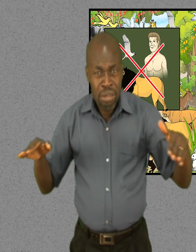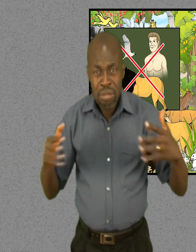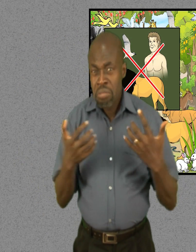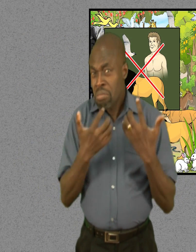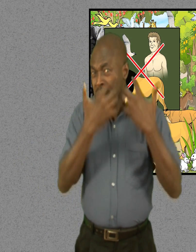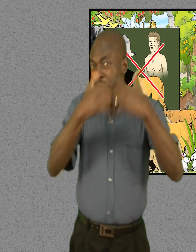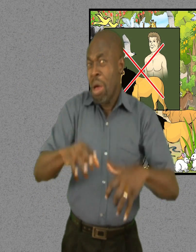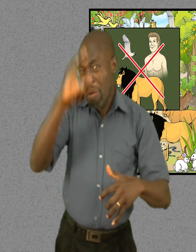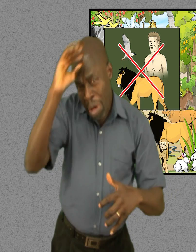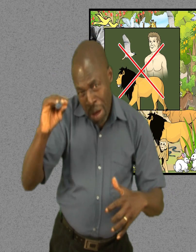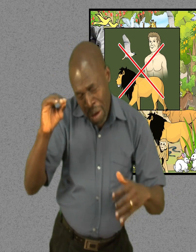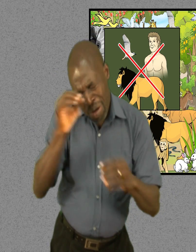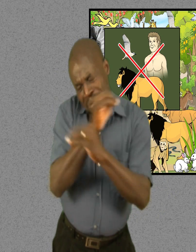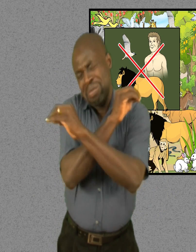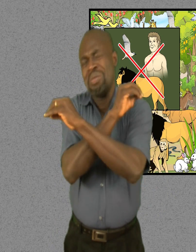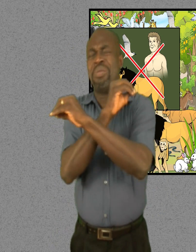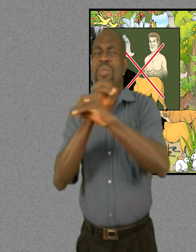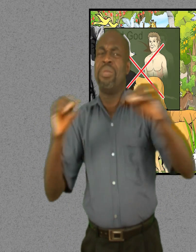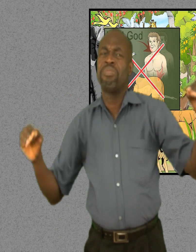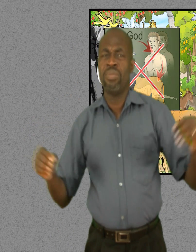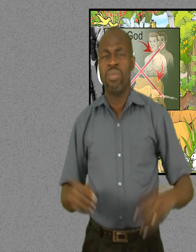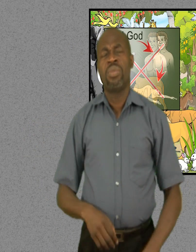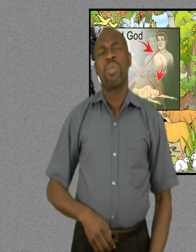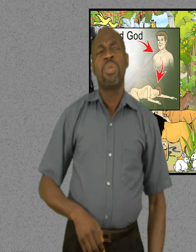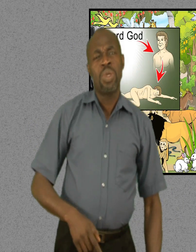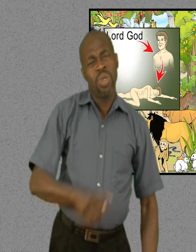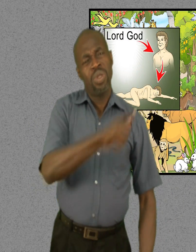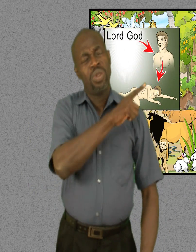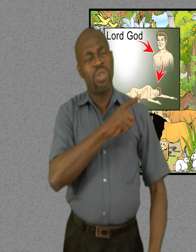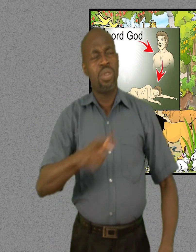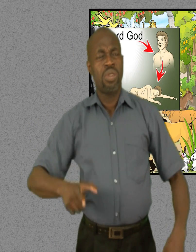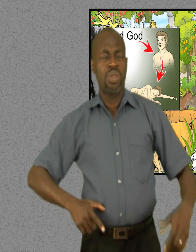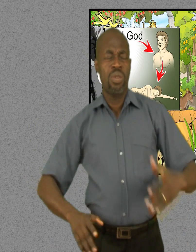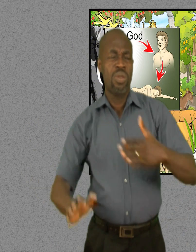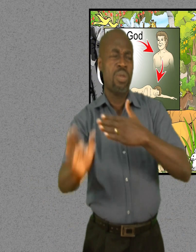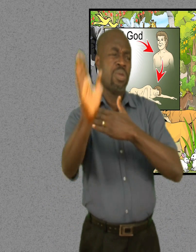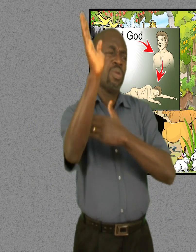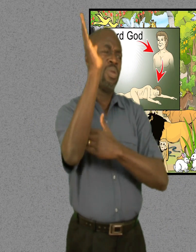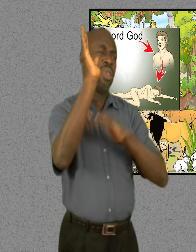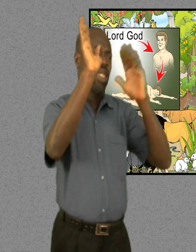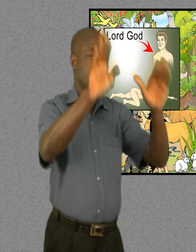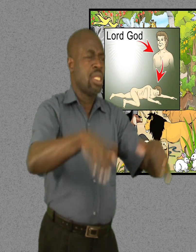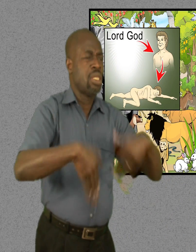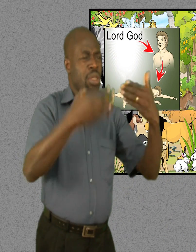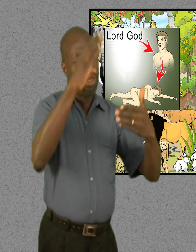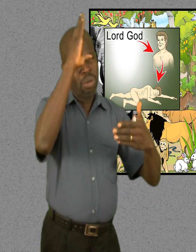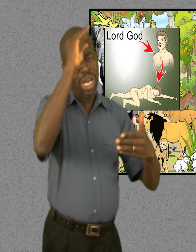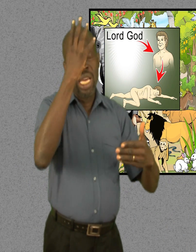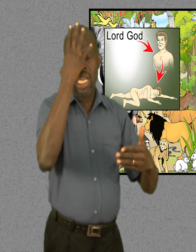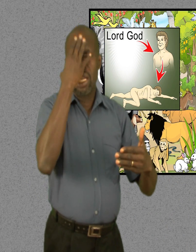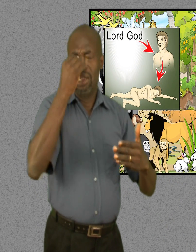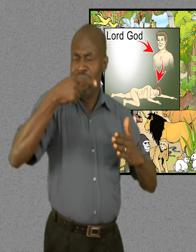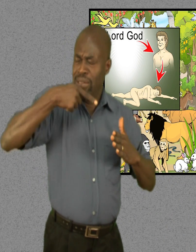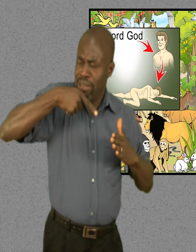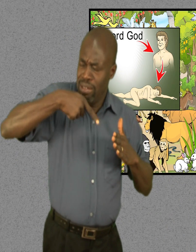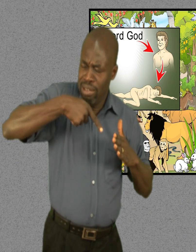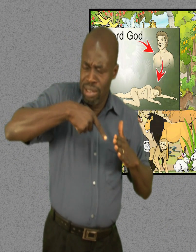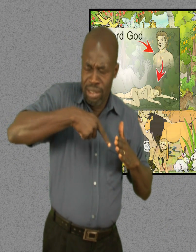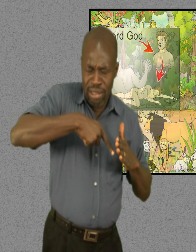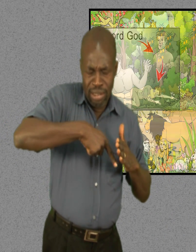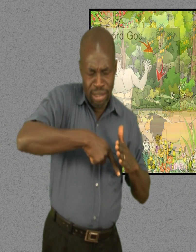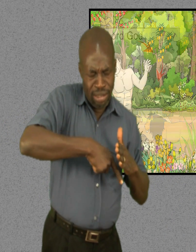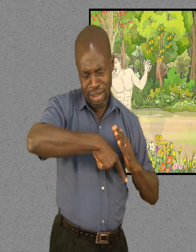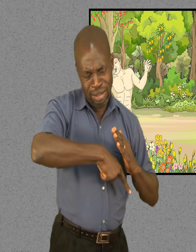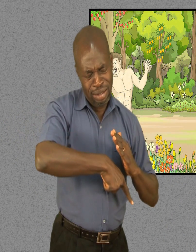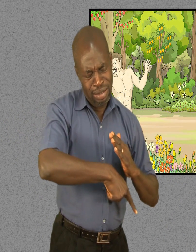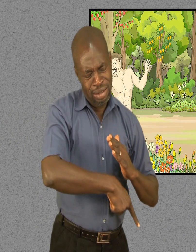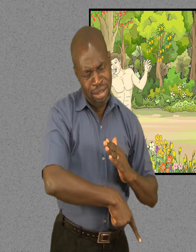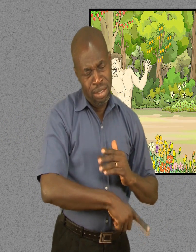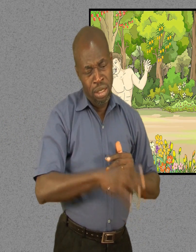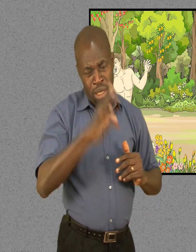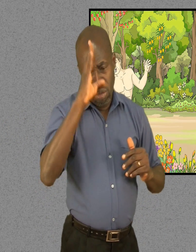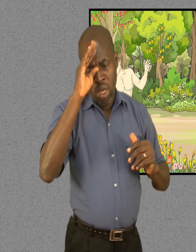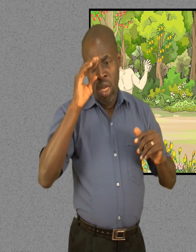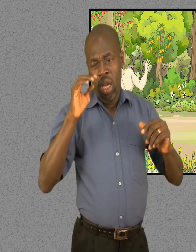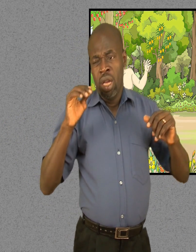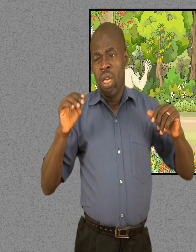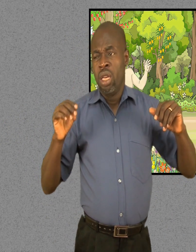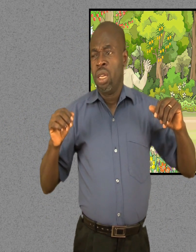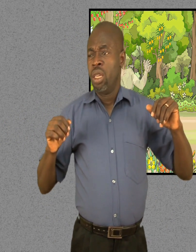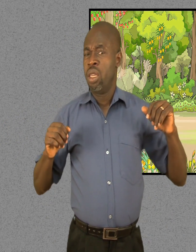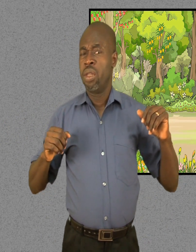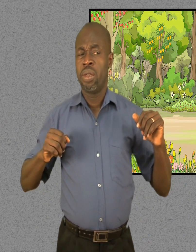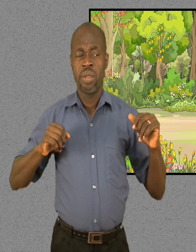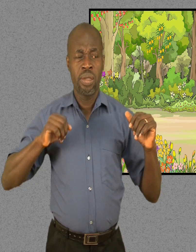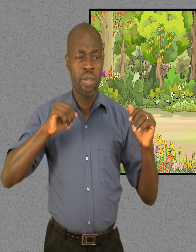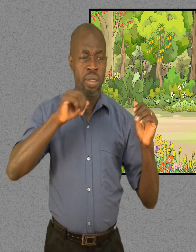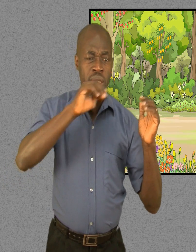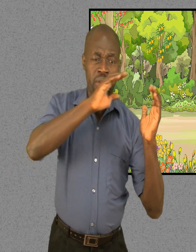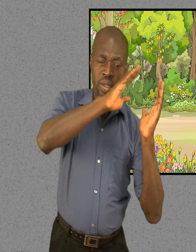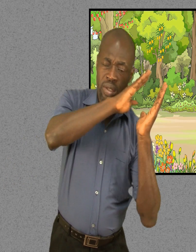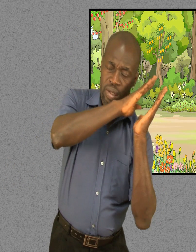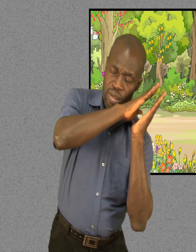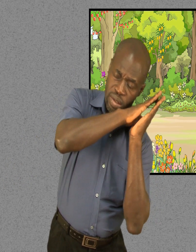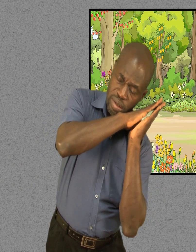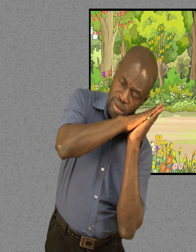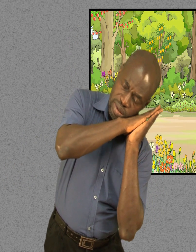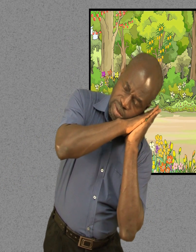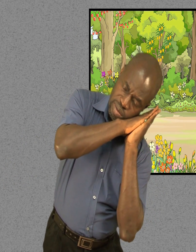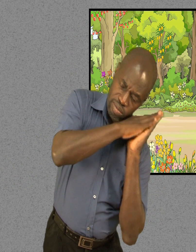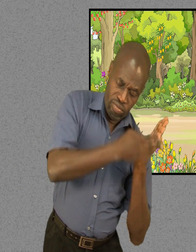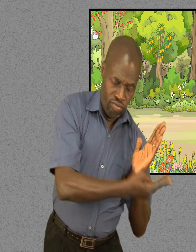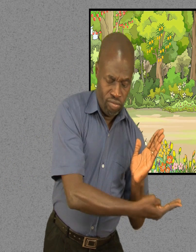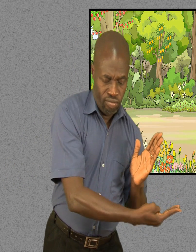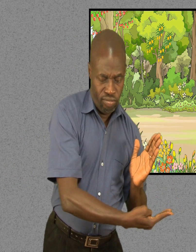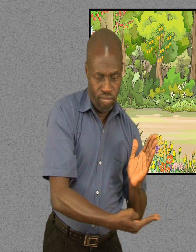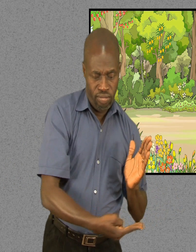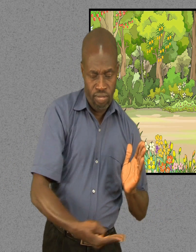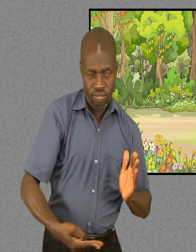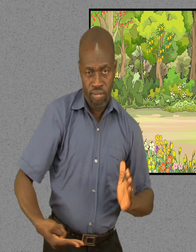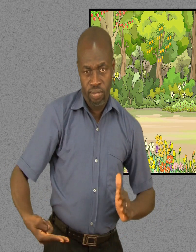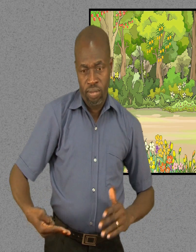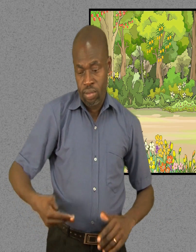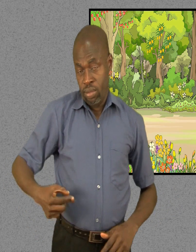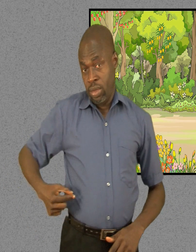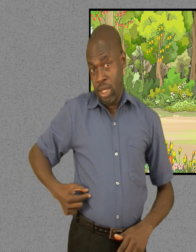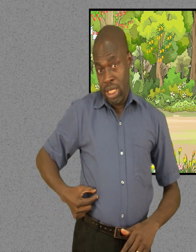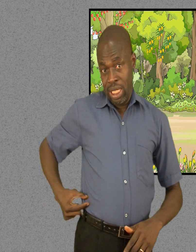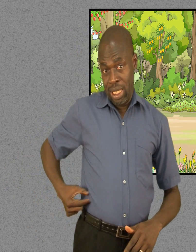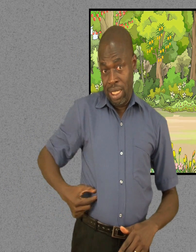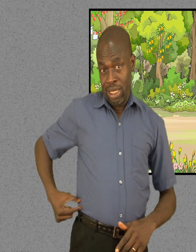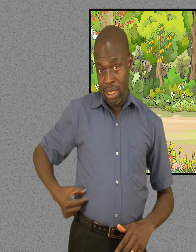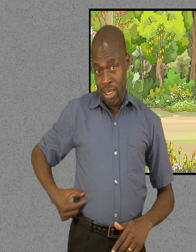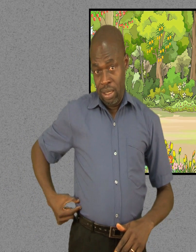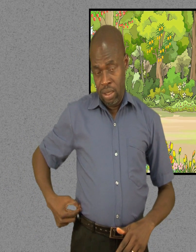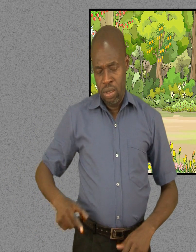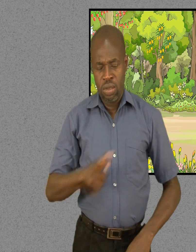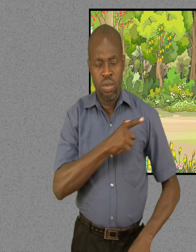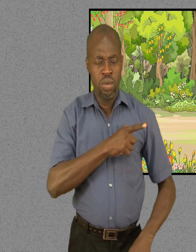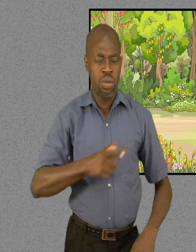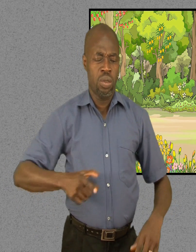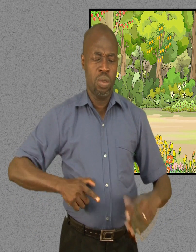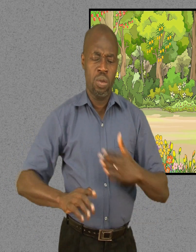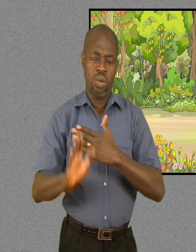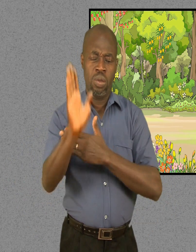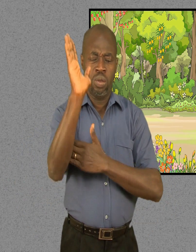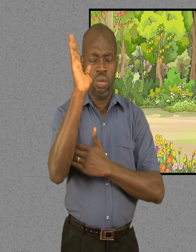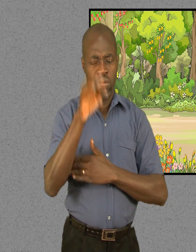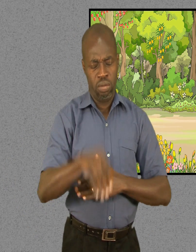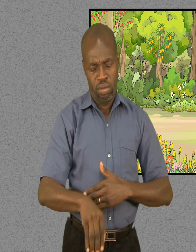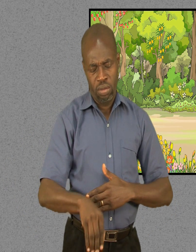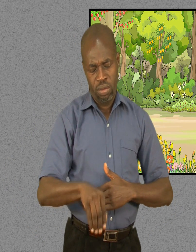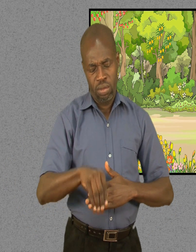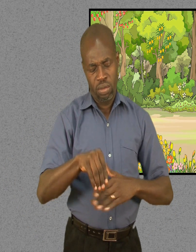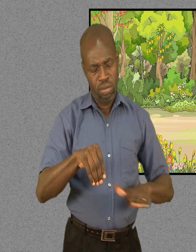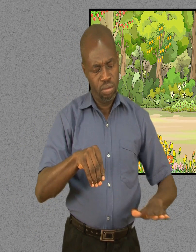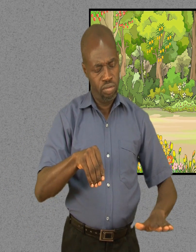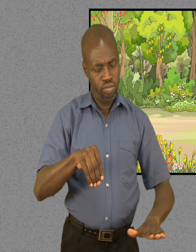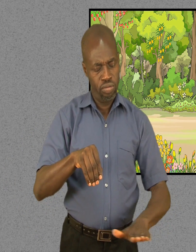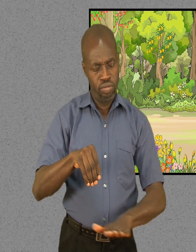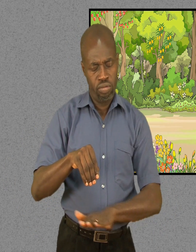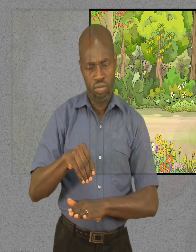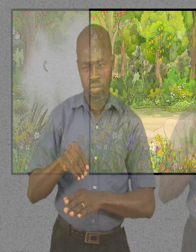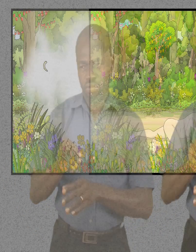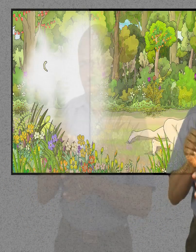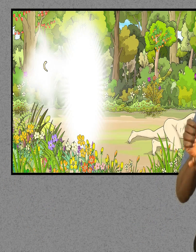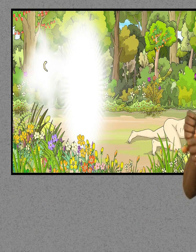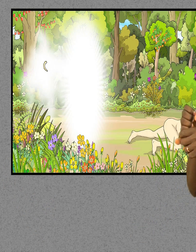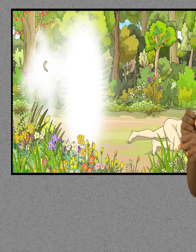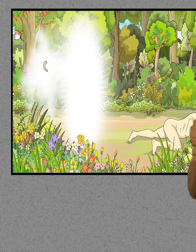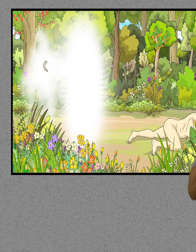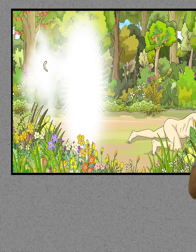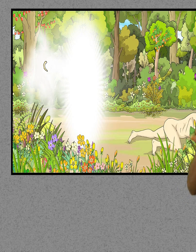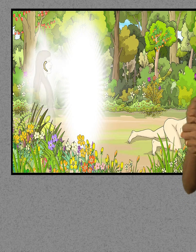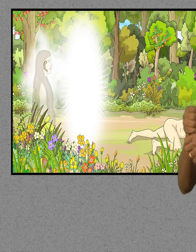So the LORD God caused the man to fall into a deep sleep, and while he slept, He took one of the man’s ribs and closed up the area with flesh.